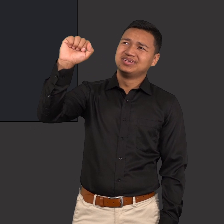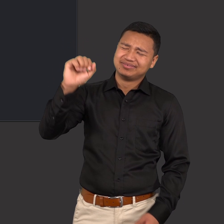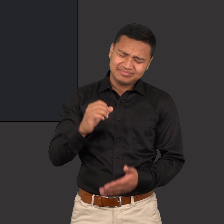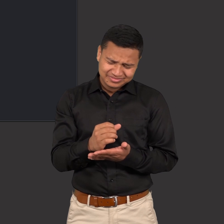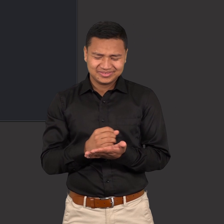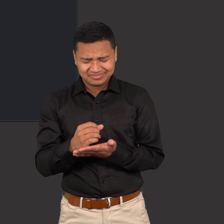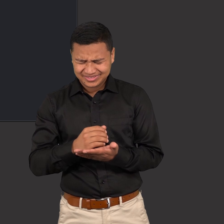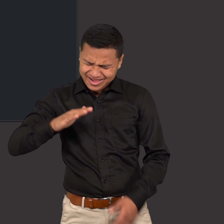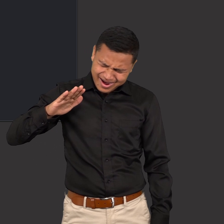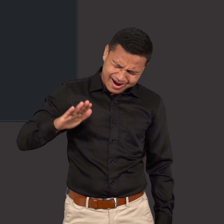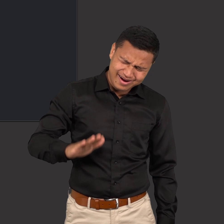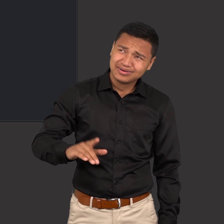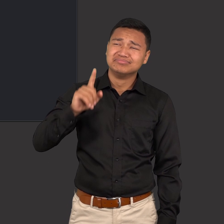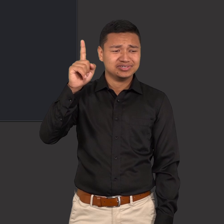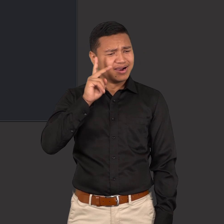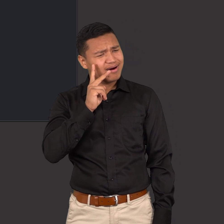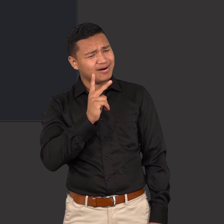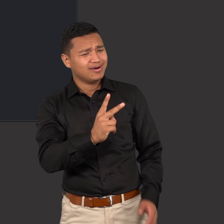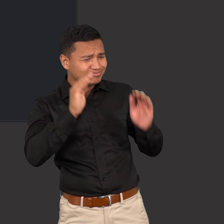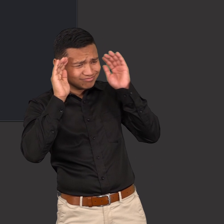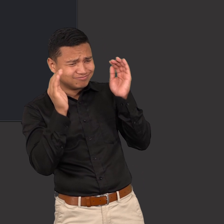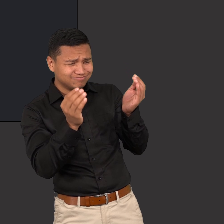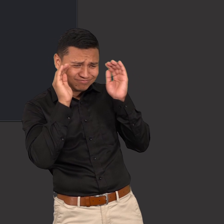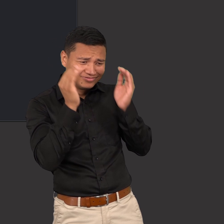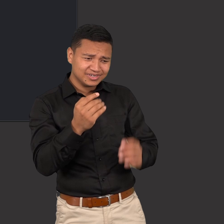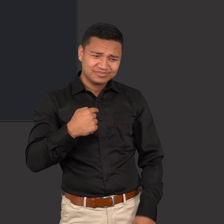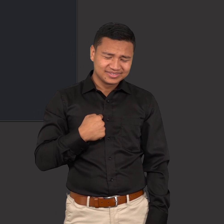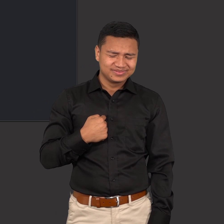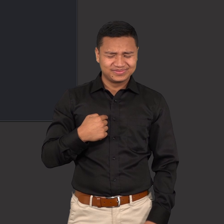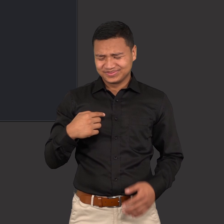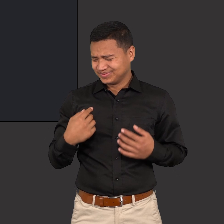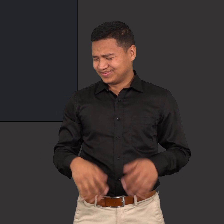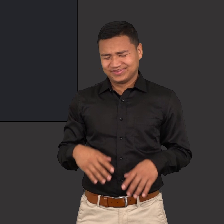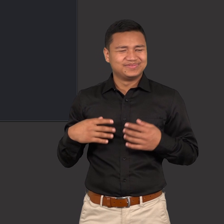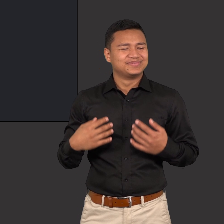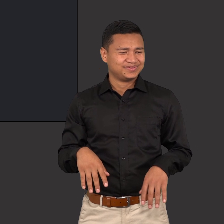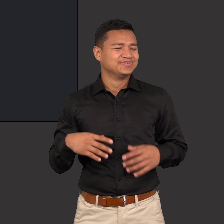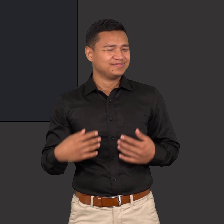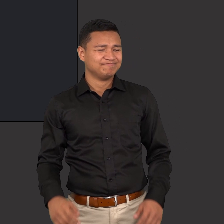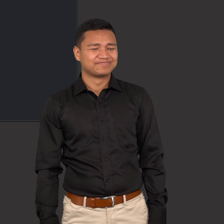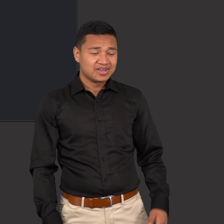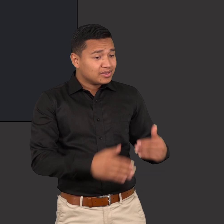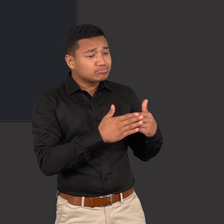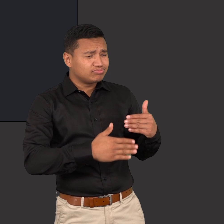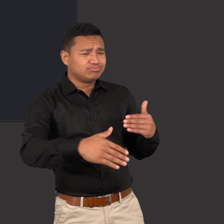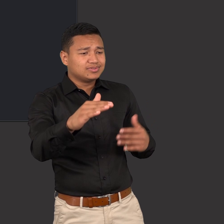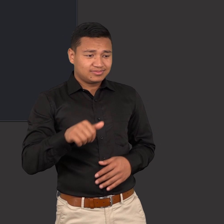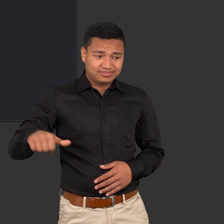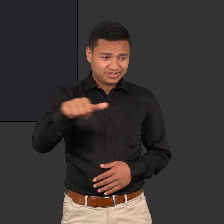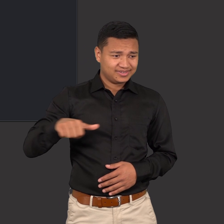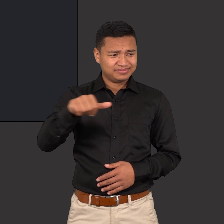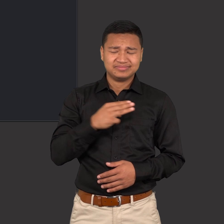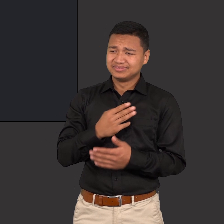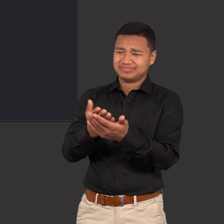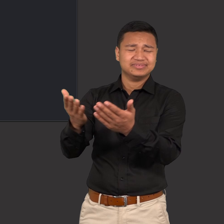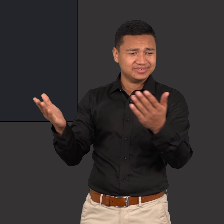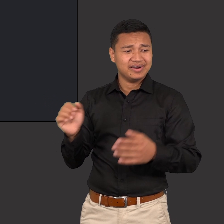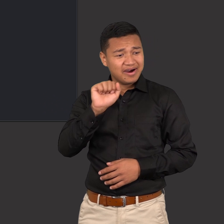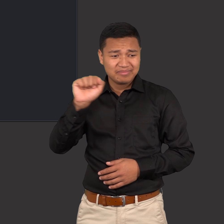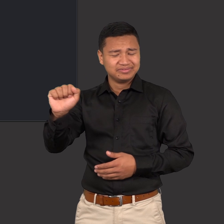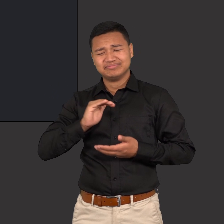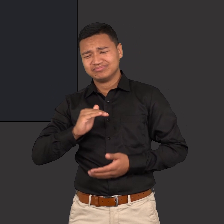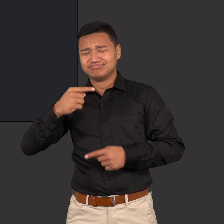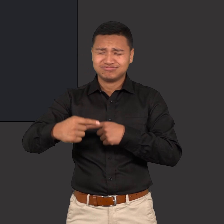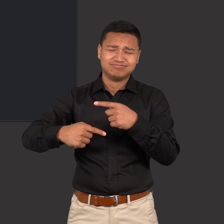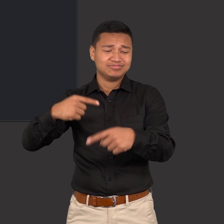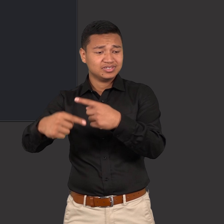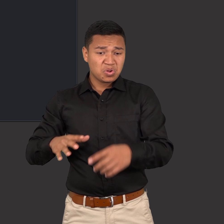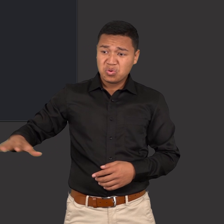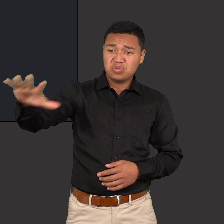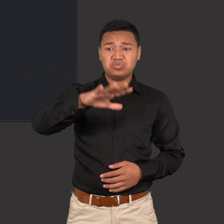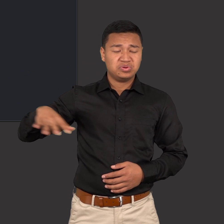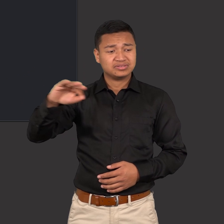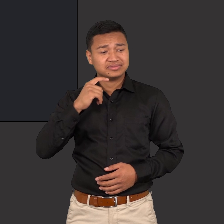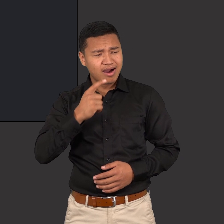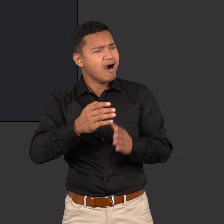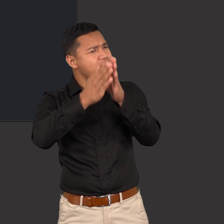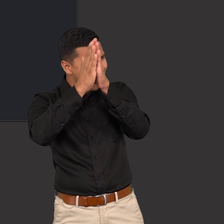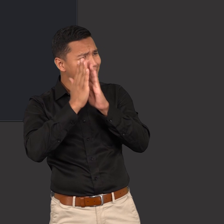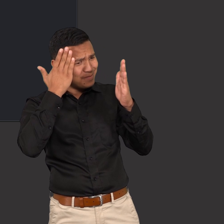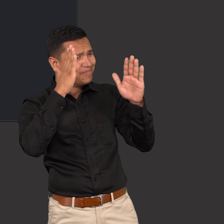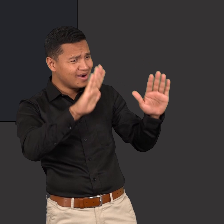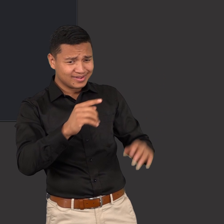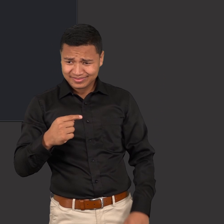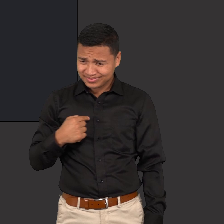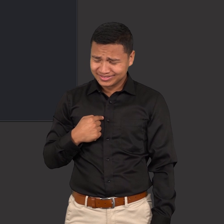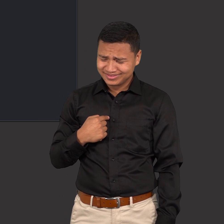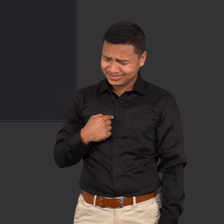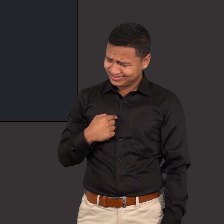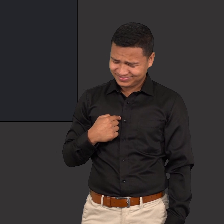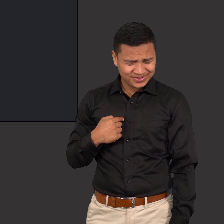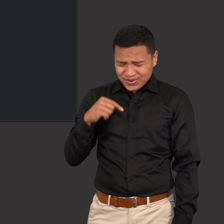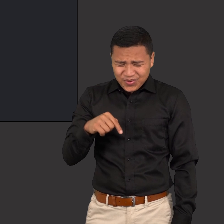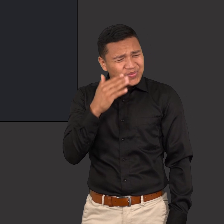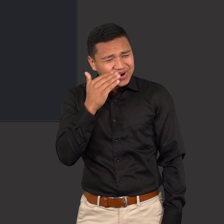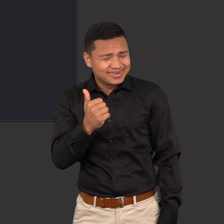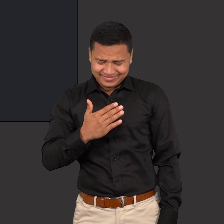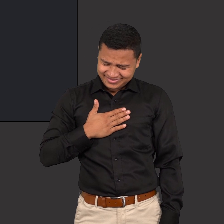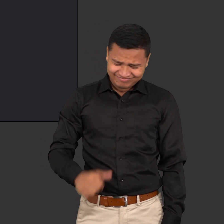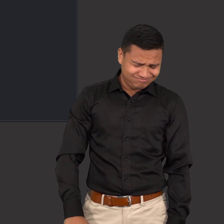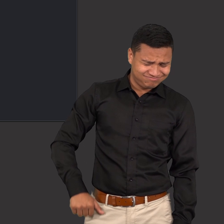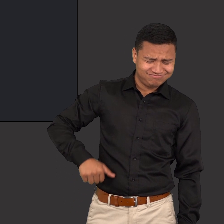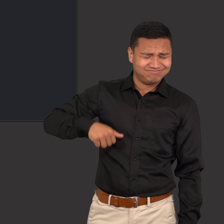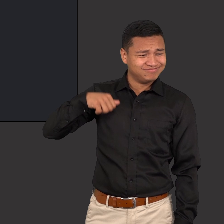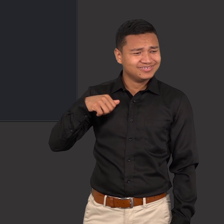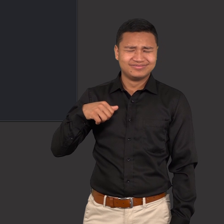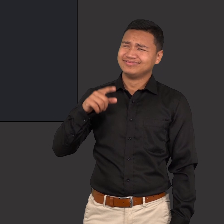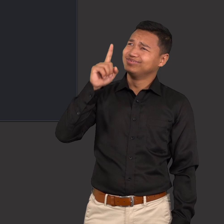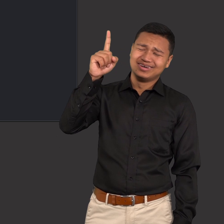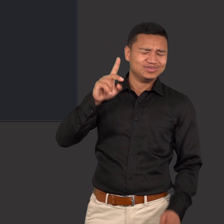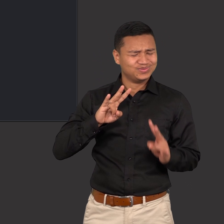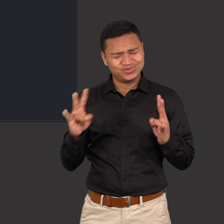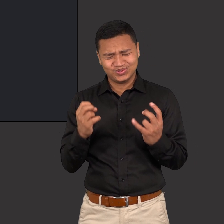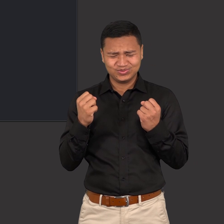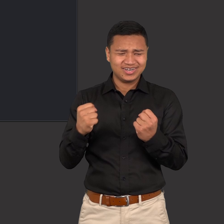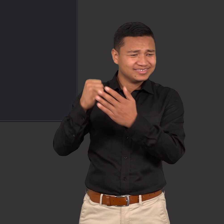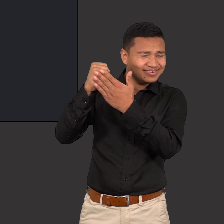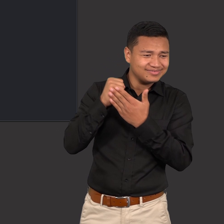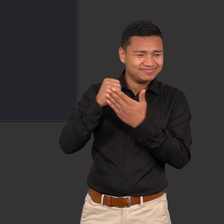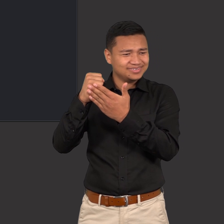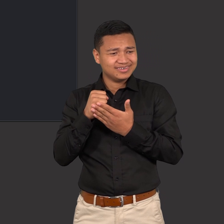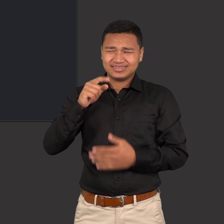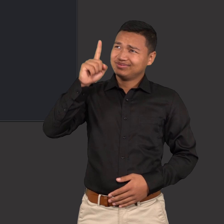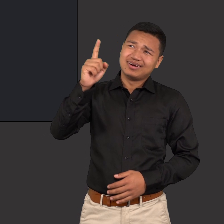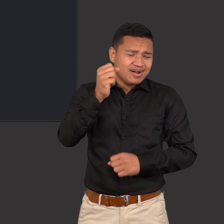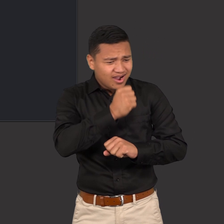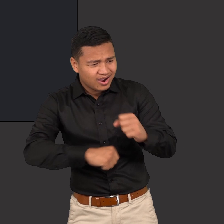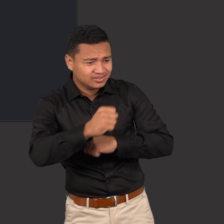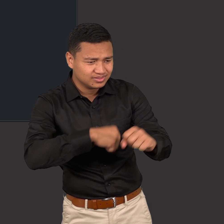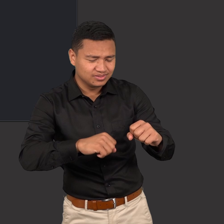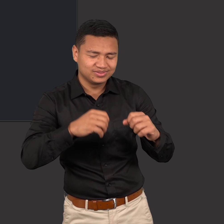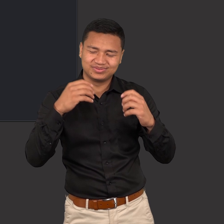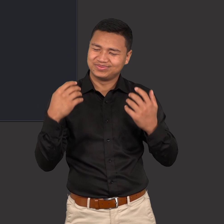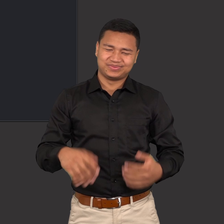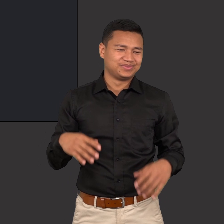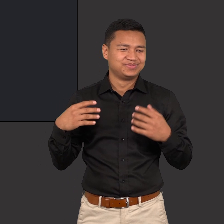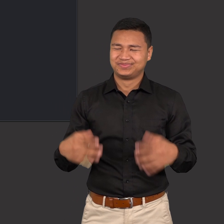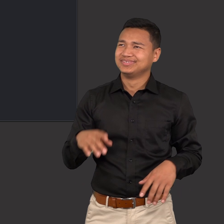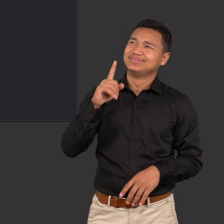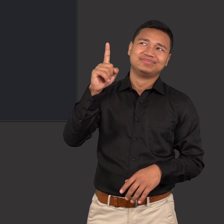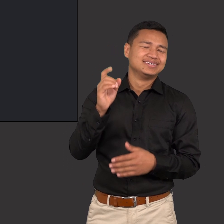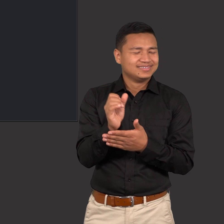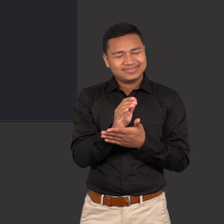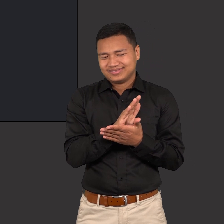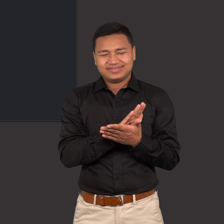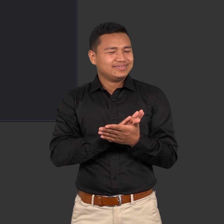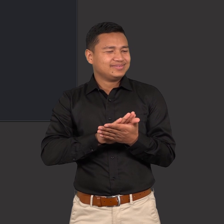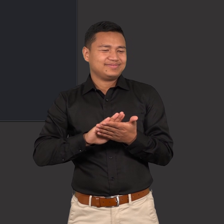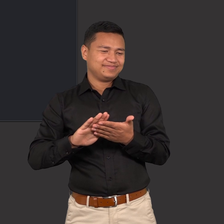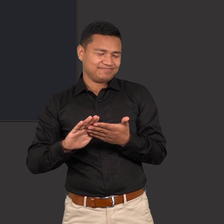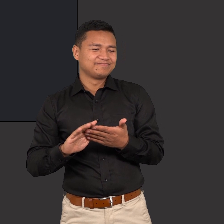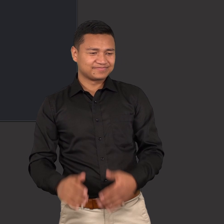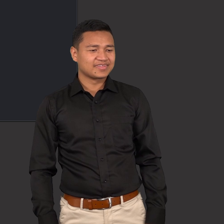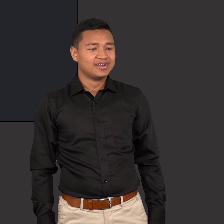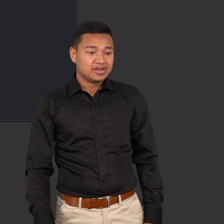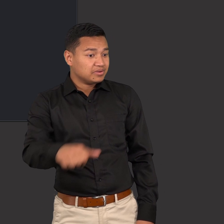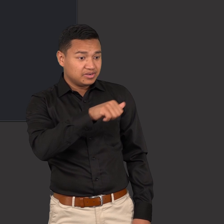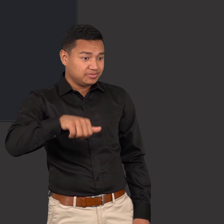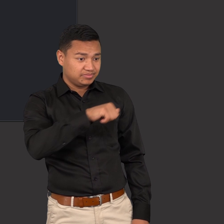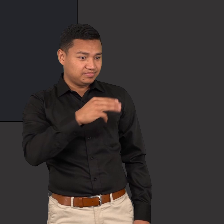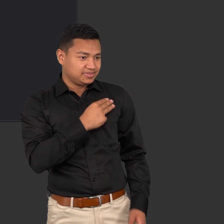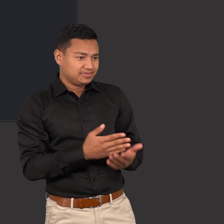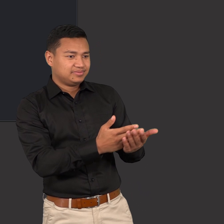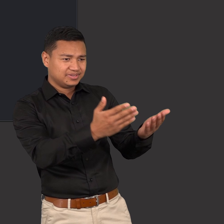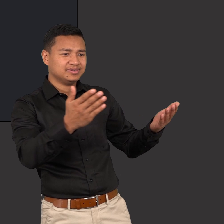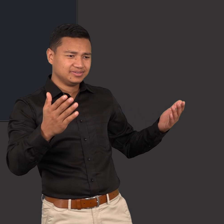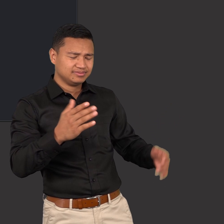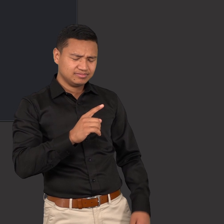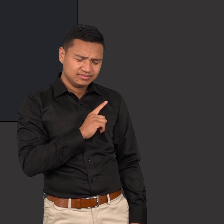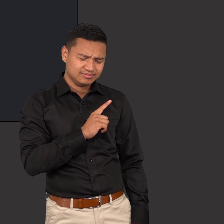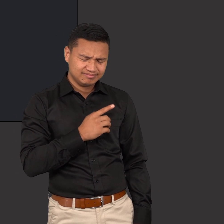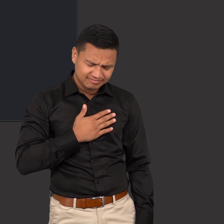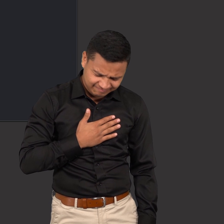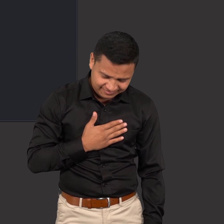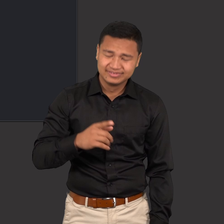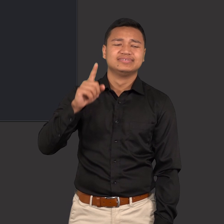From now on all generations will call me blessed. For the Mighty One has done great things for me. Holy is His name.